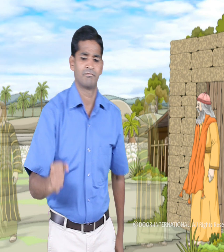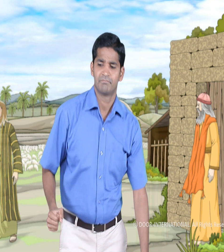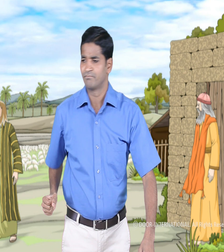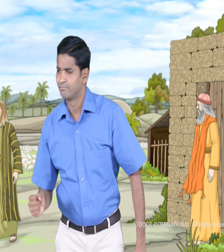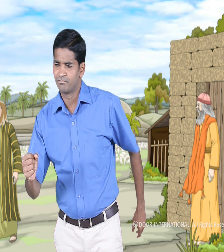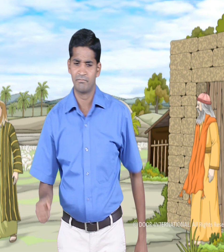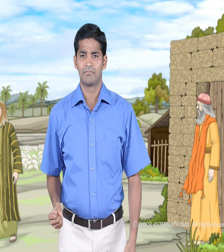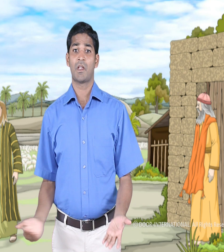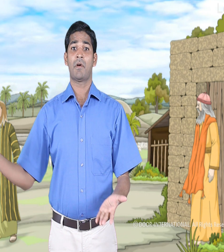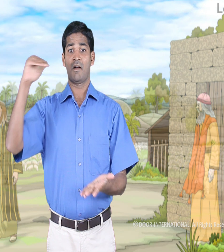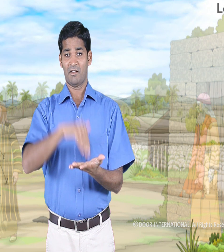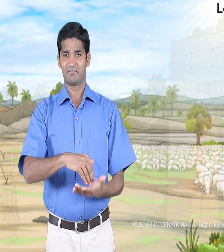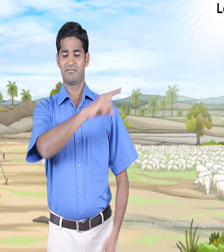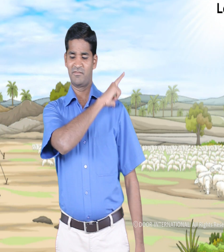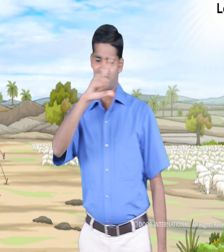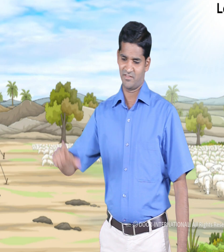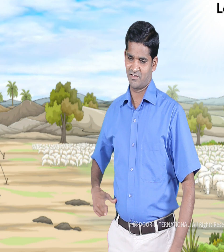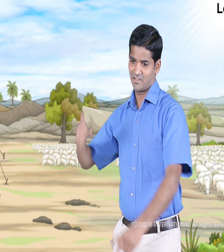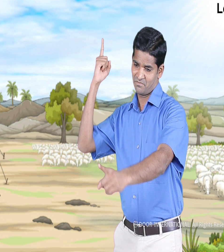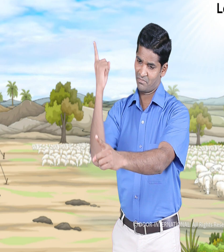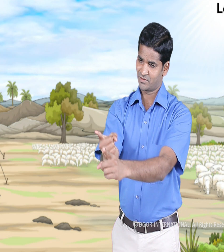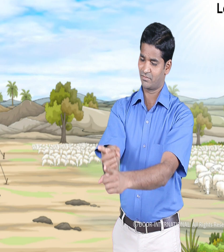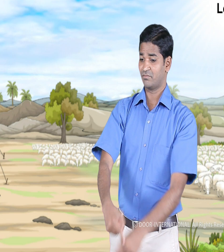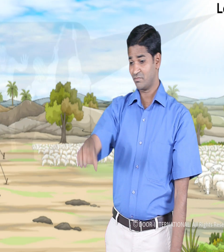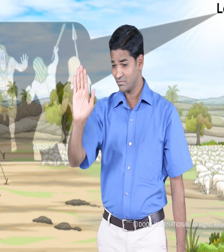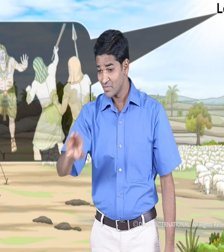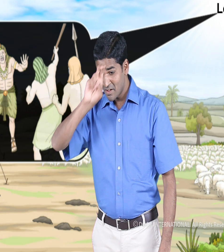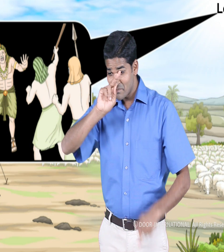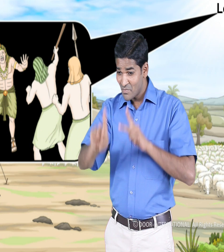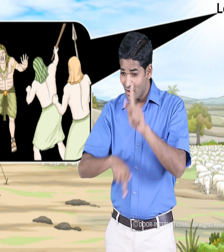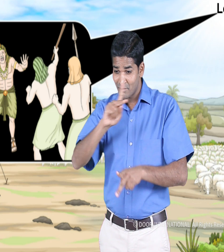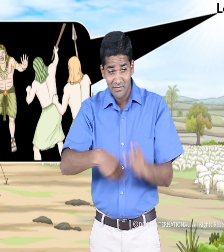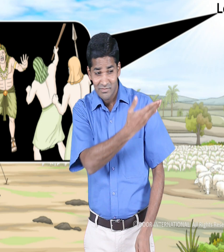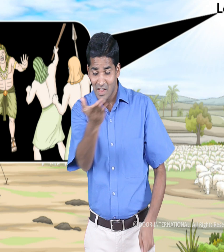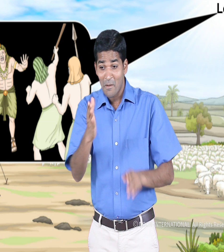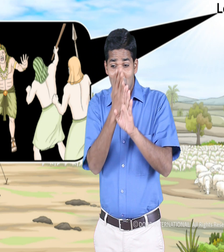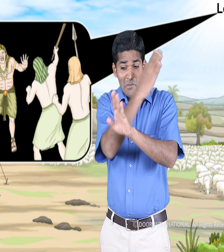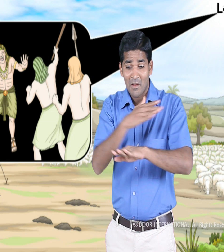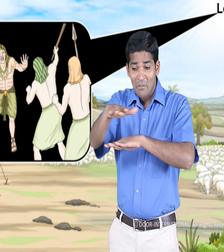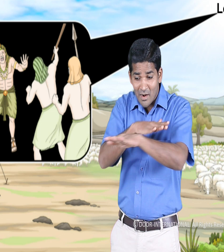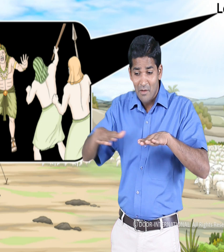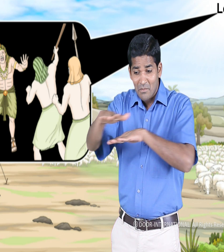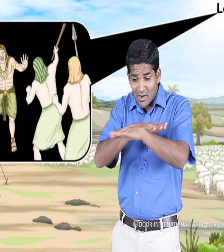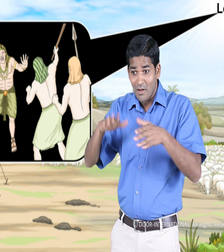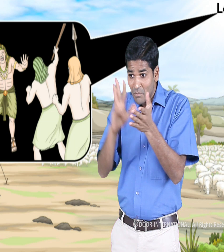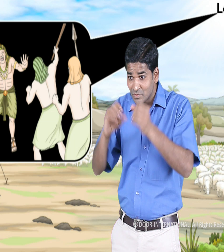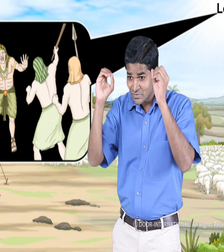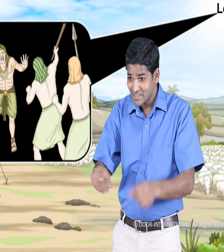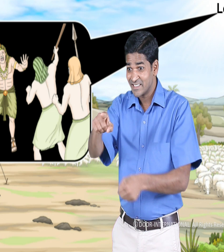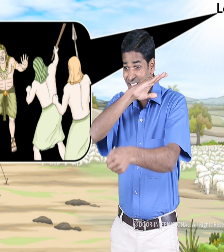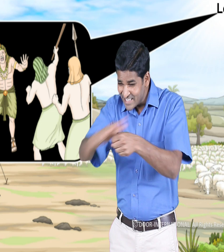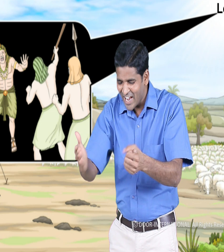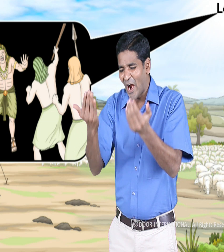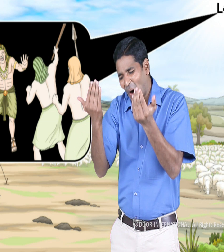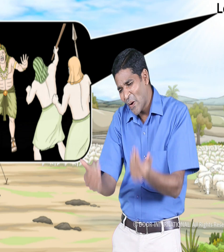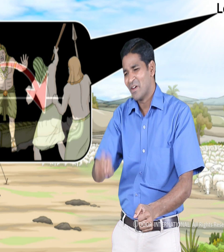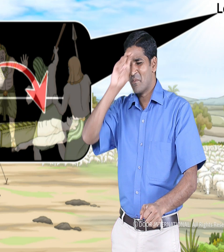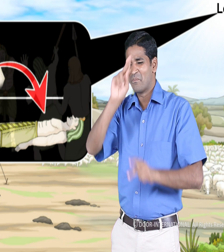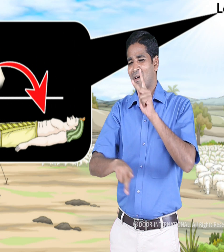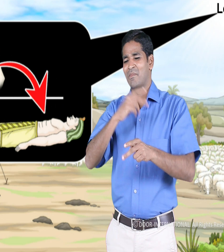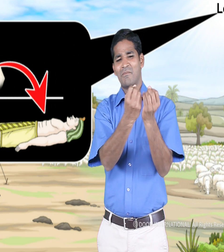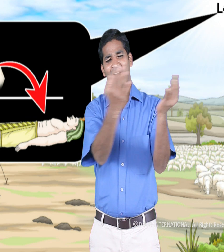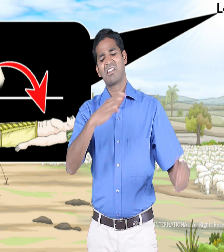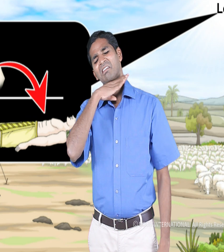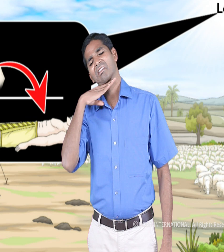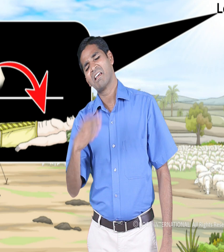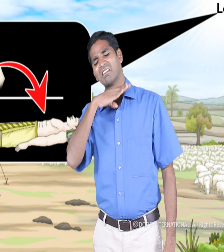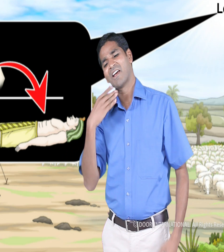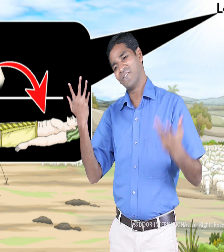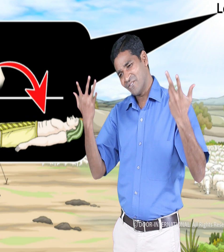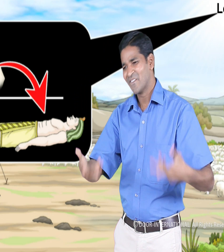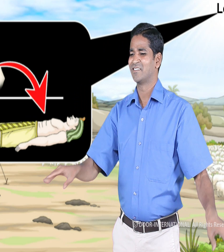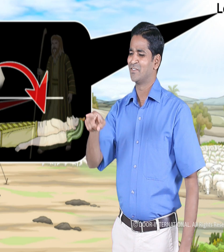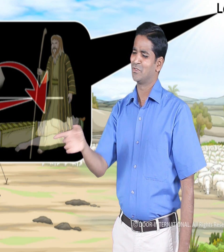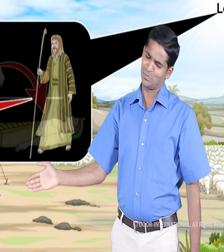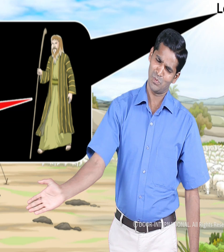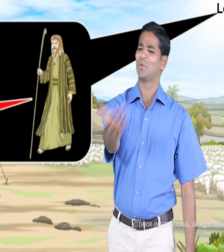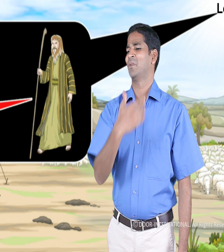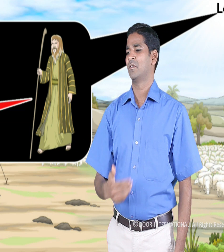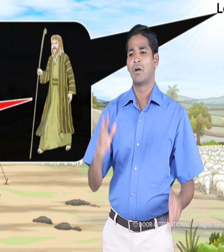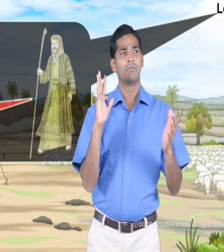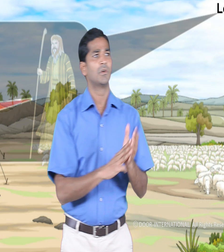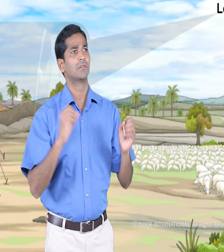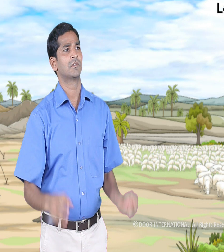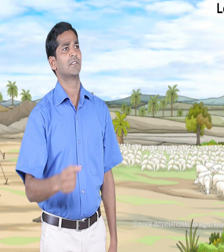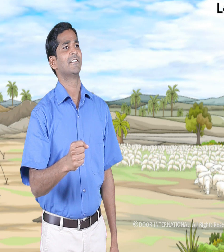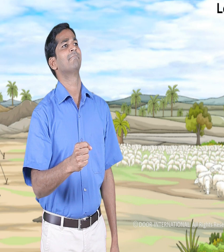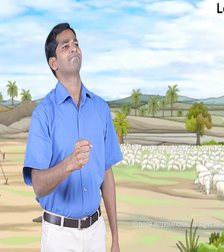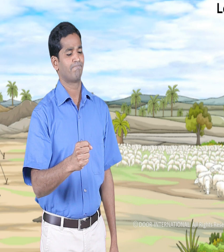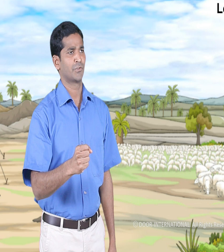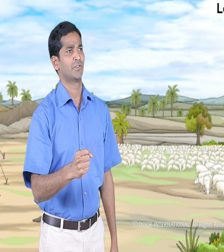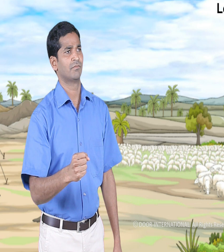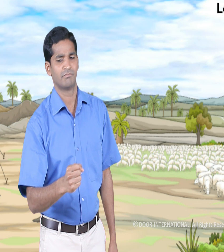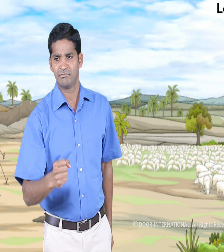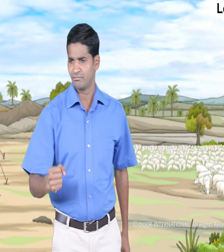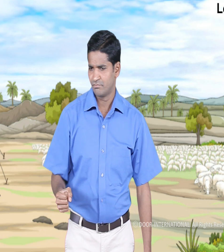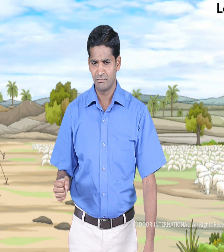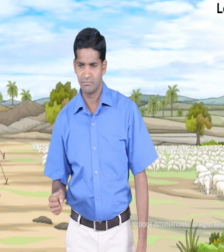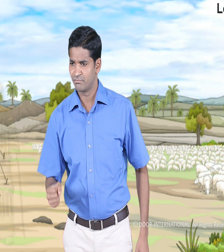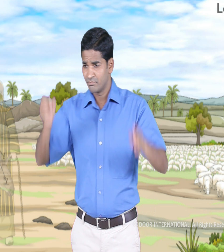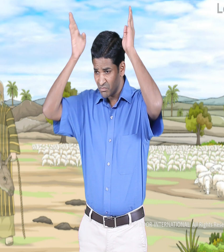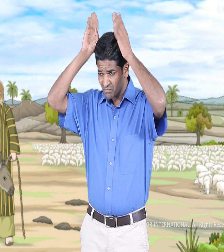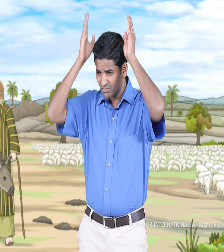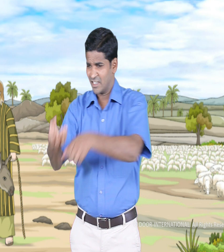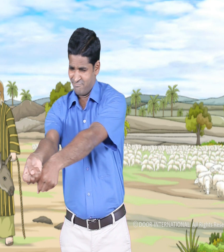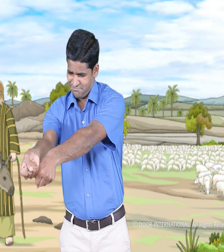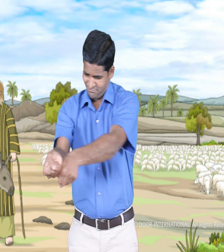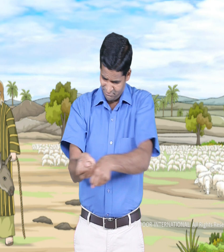Now the LORD had said to Moses in Midian, “Go back to Egypt, for all the men who sought to kill you are dead.”